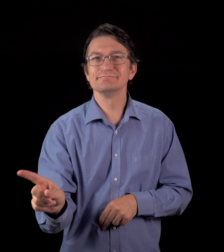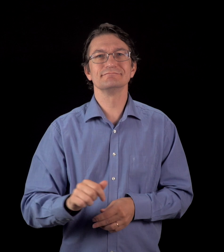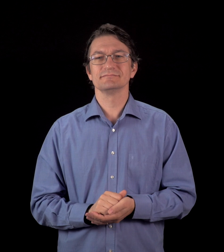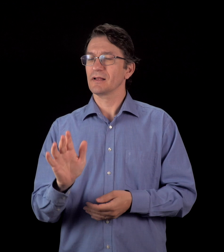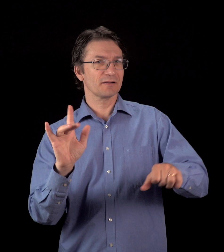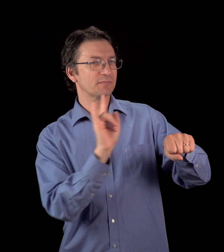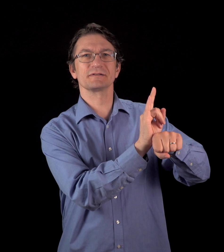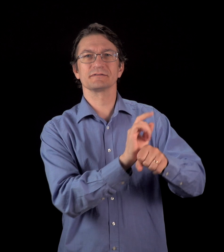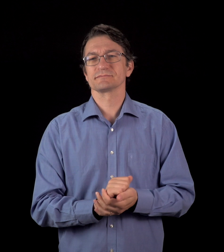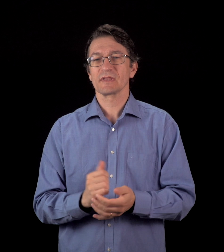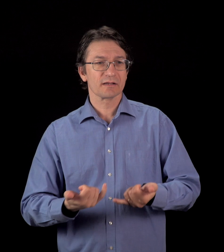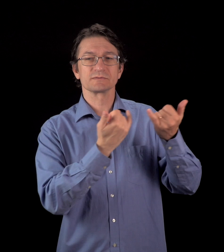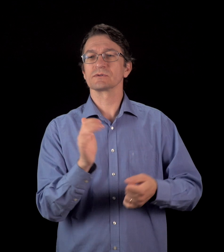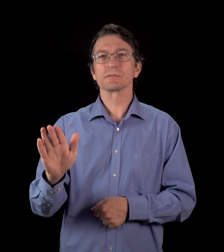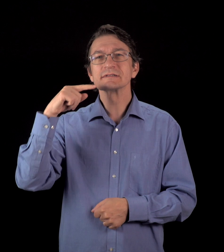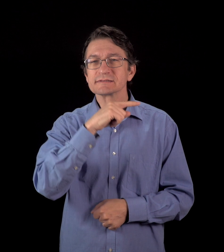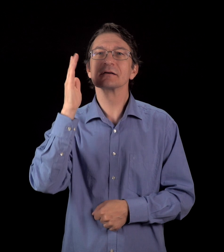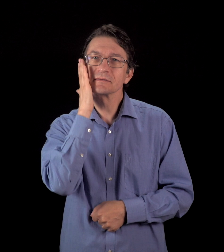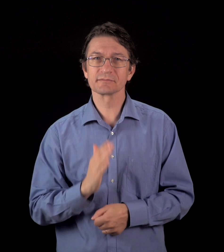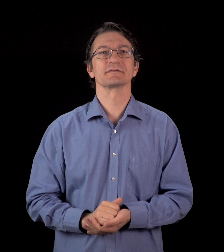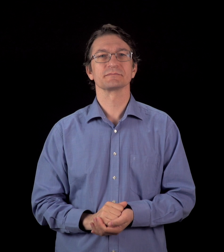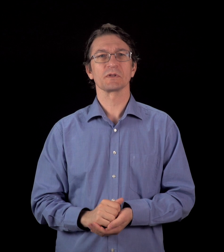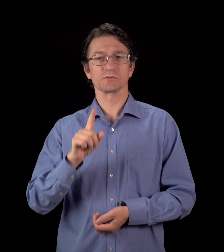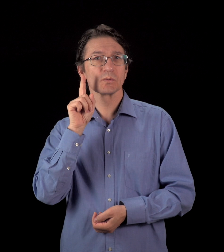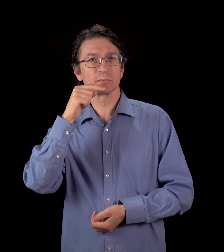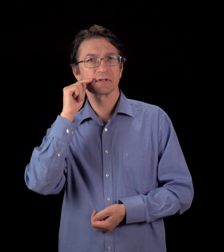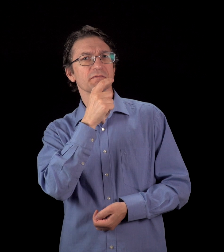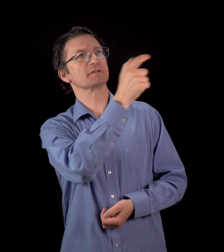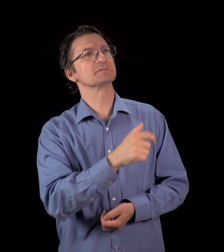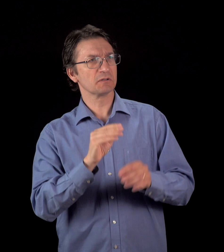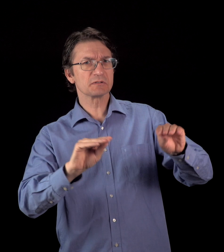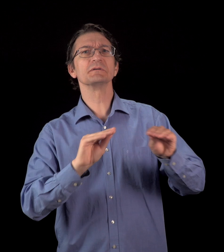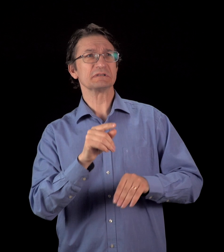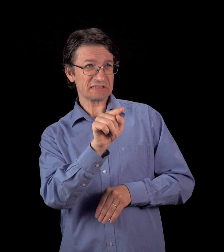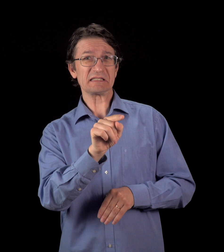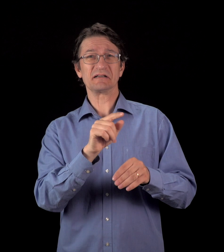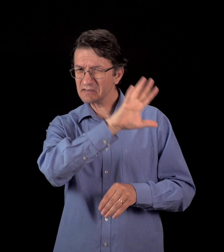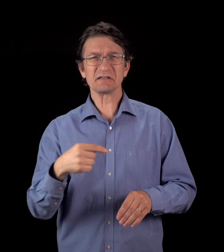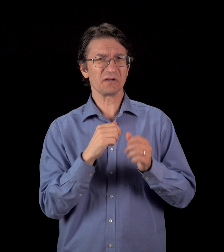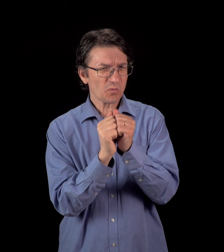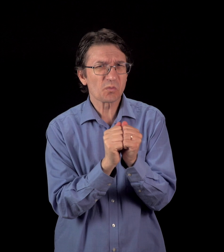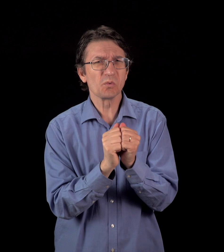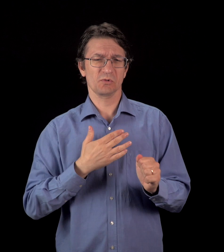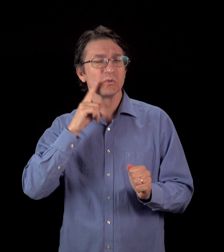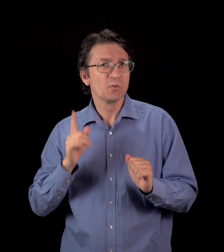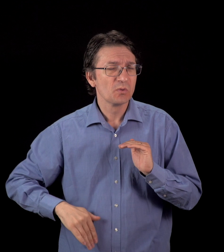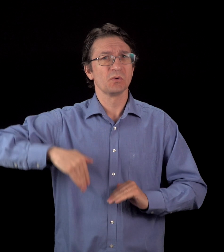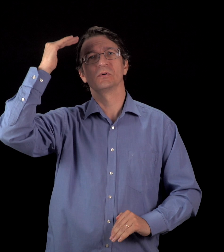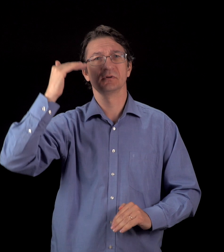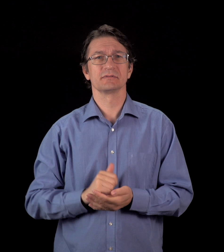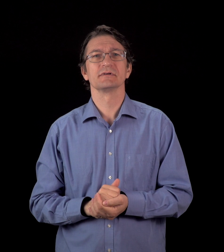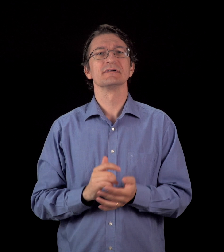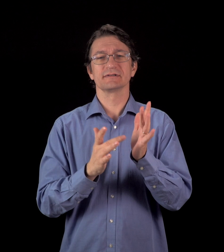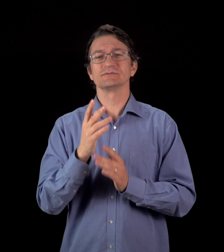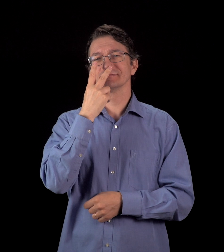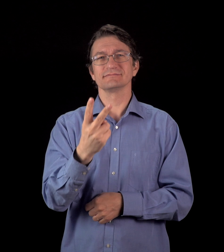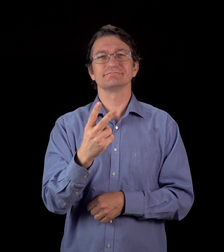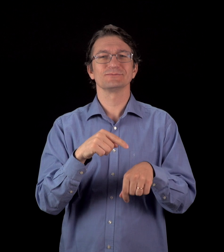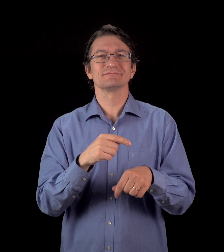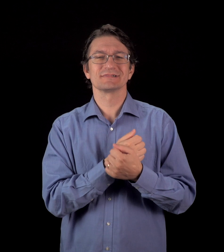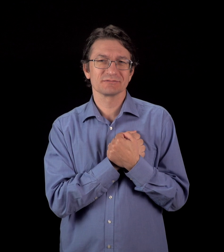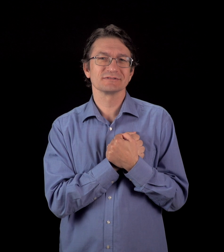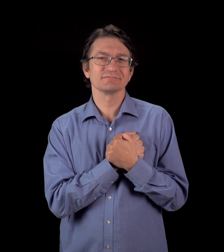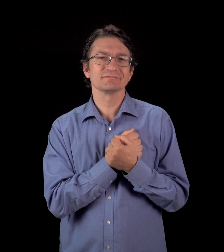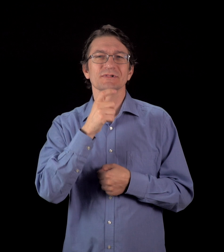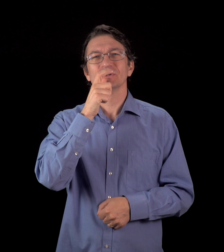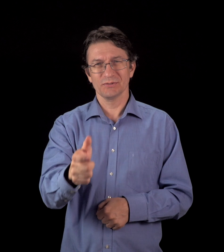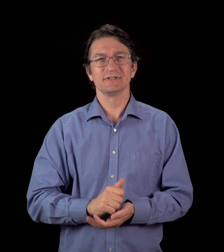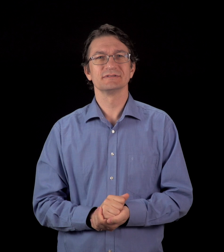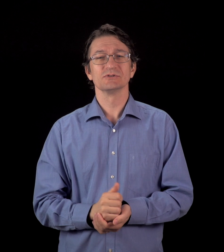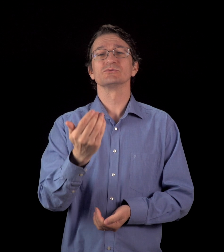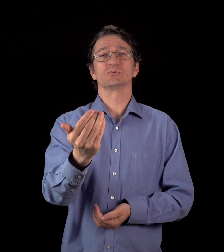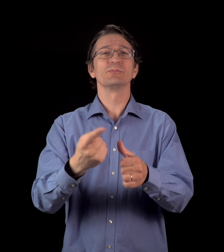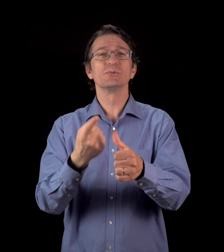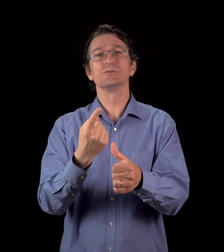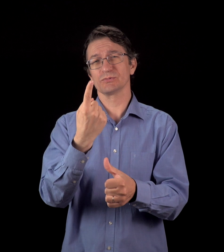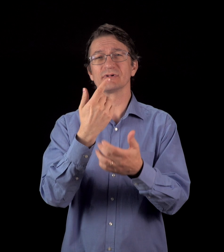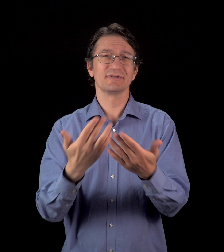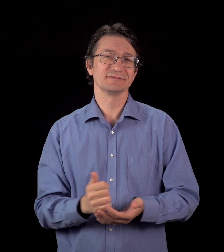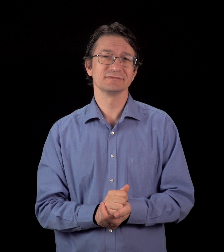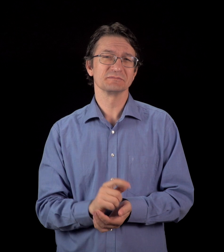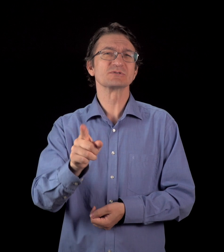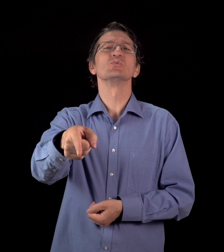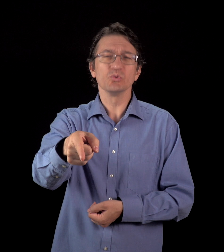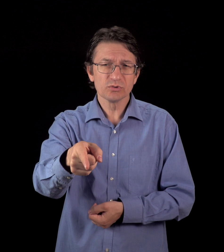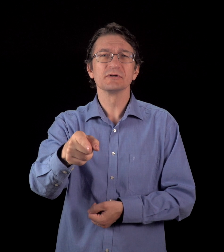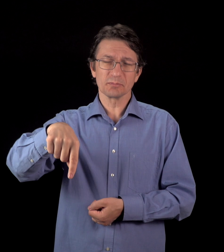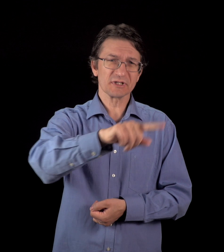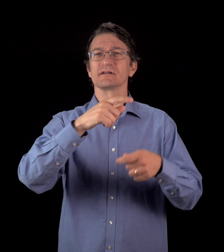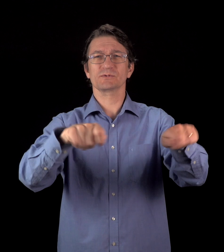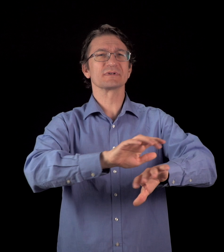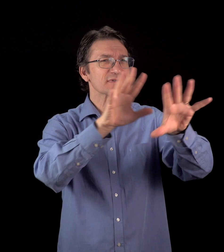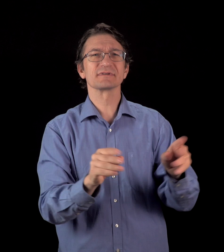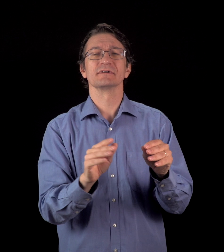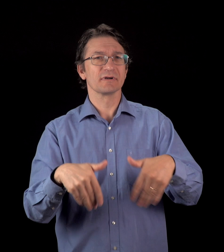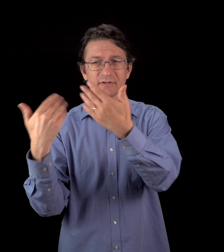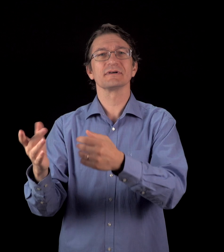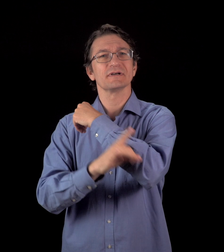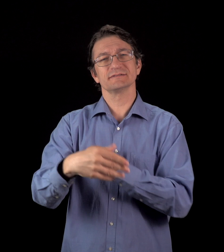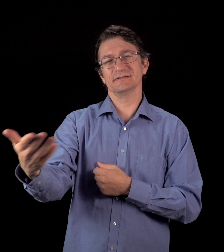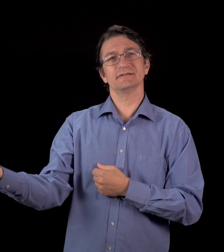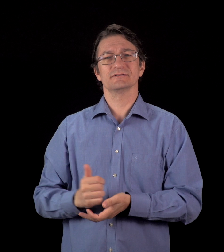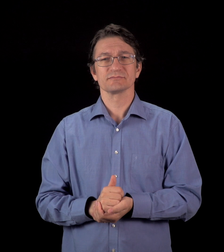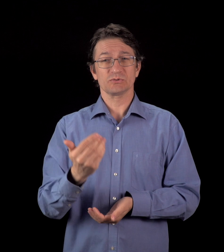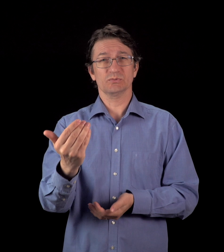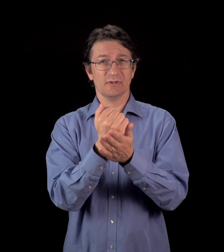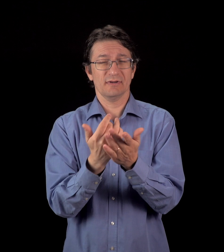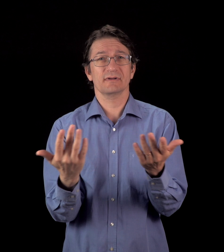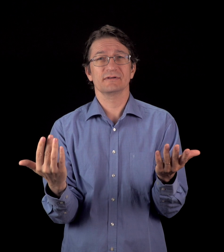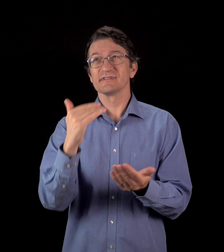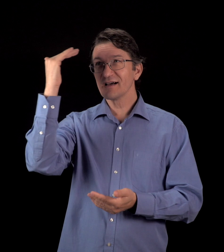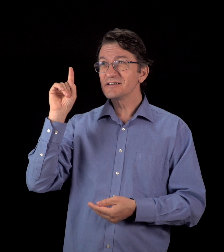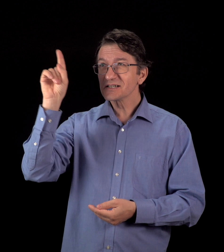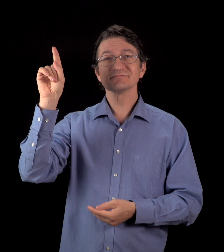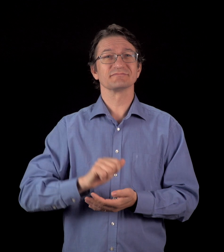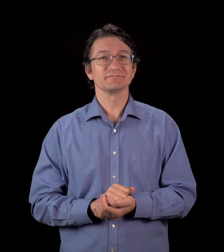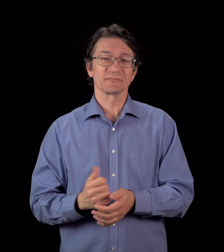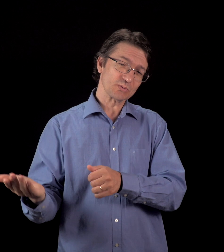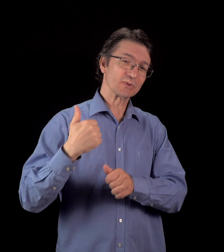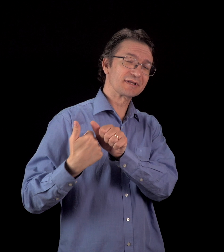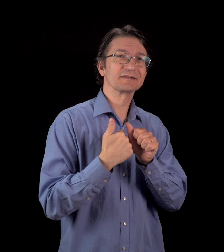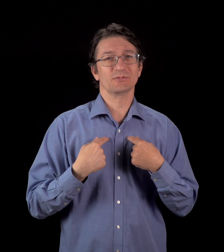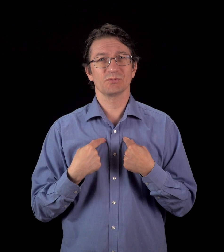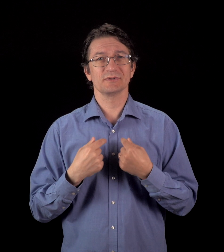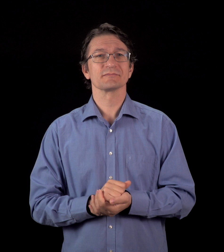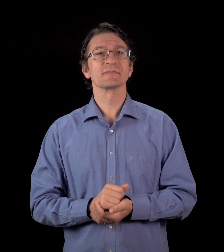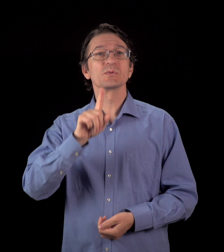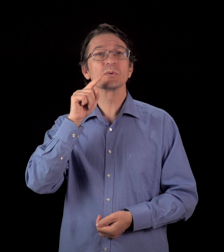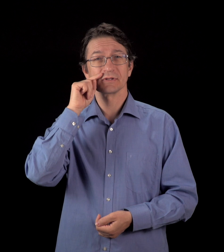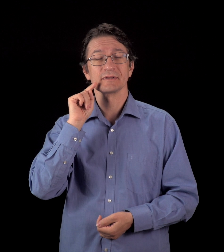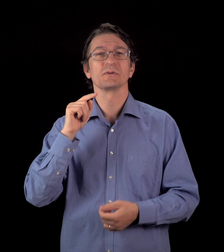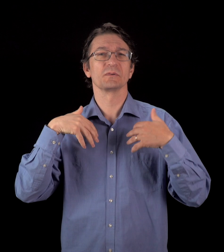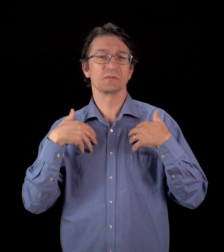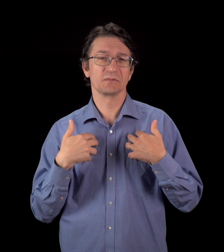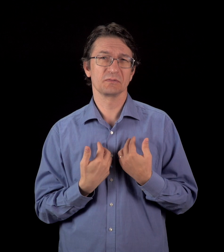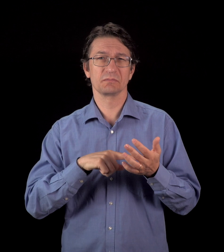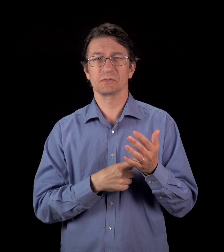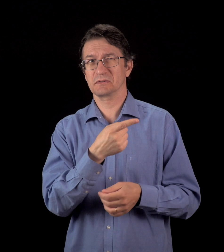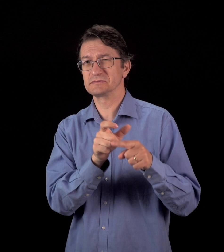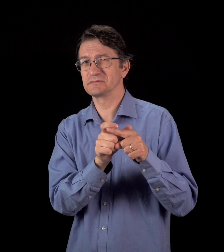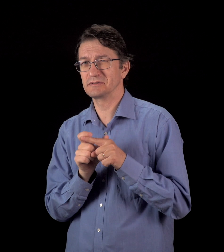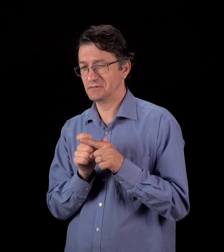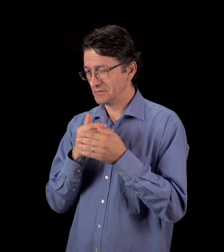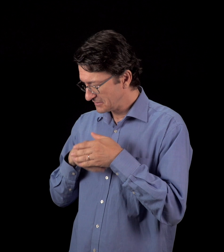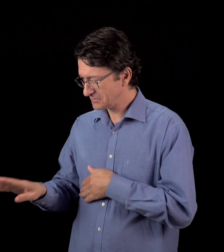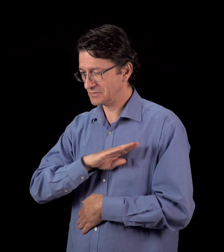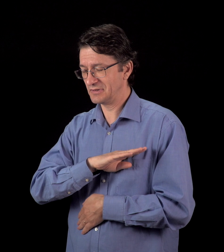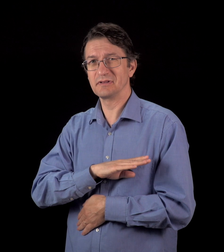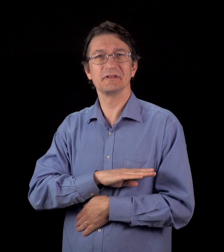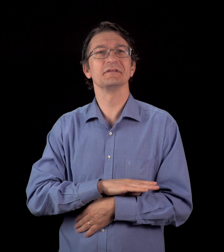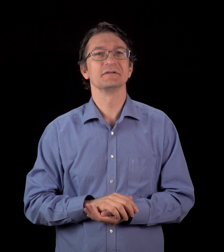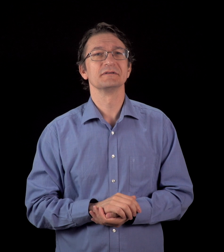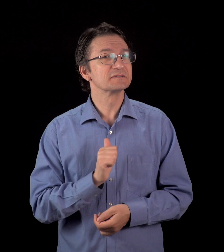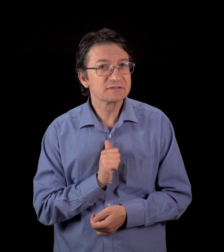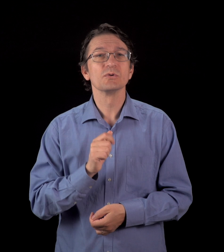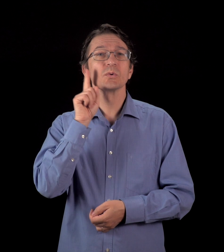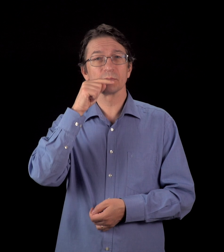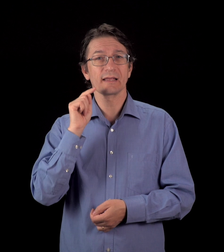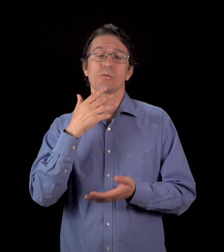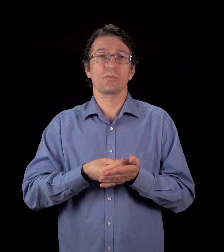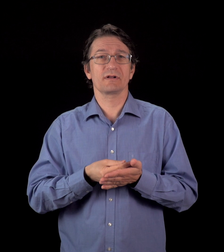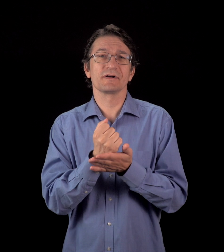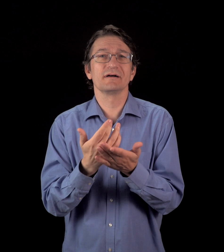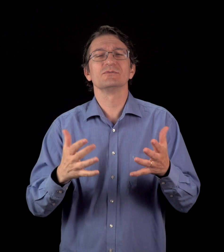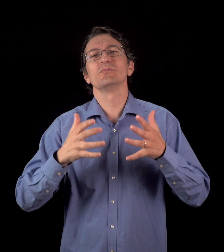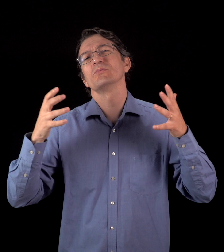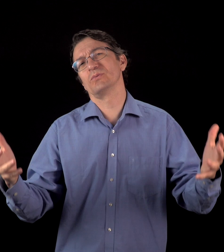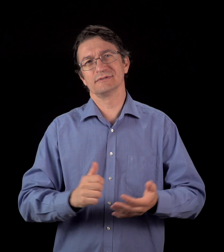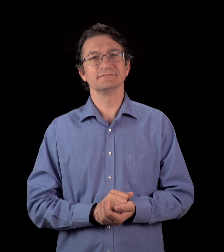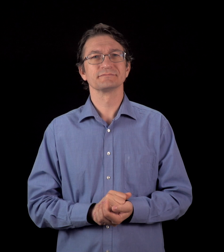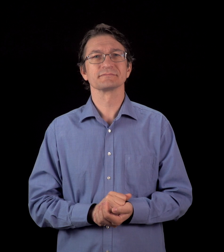Jesus looked at him, loved him, and said to him, “There is one thing you lack: Go, sell everything you own and give to the poor, and you will have treasure in heaven. Then come, follow Me.” But the man was saddened by these words and went away in sorrow, because he had great wealth.